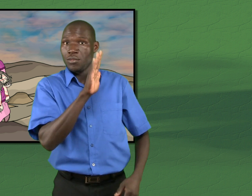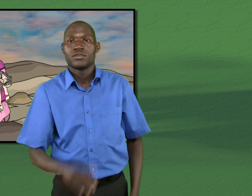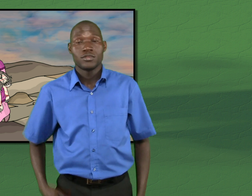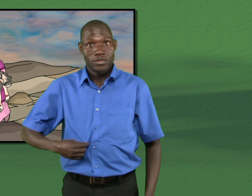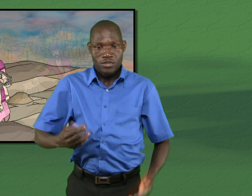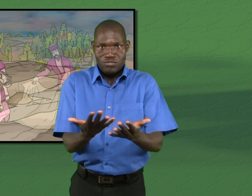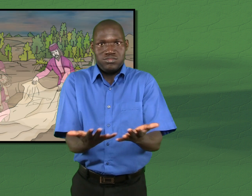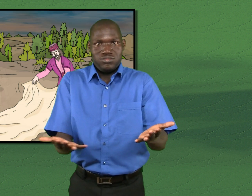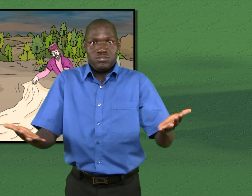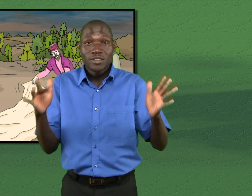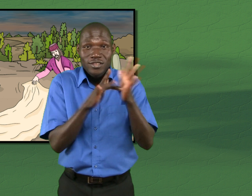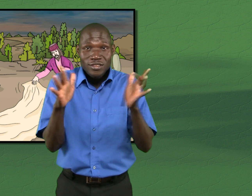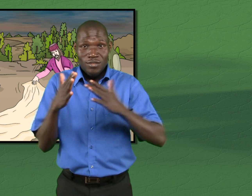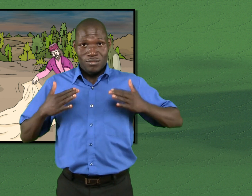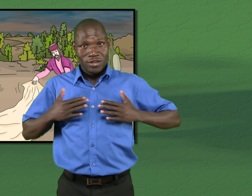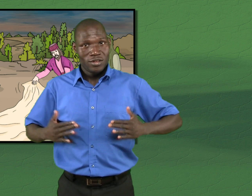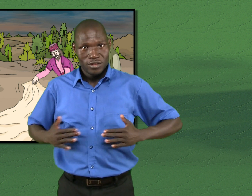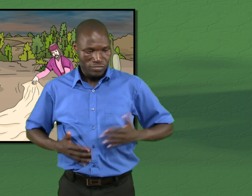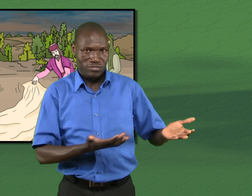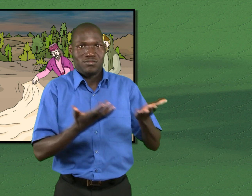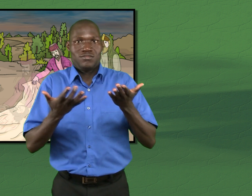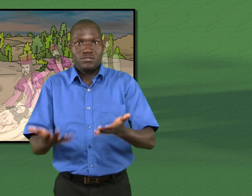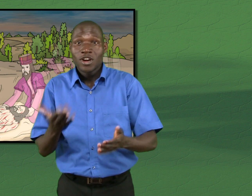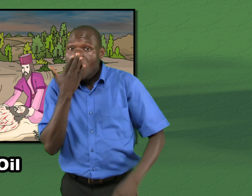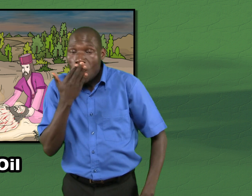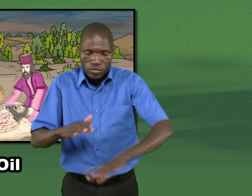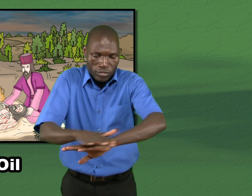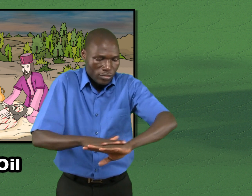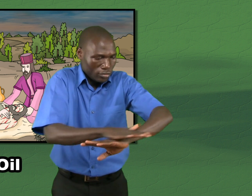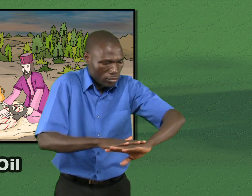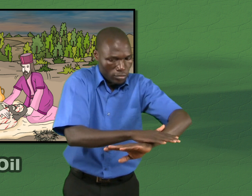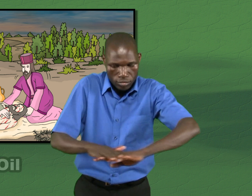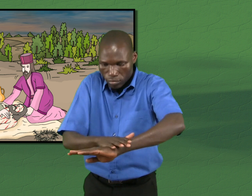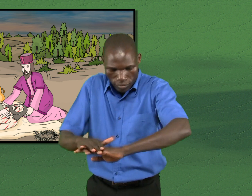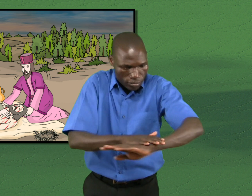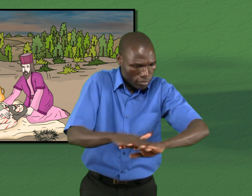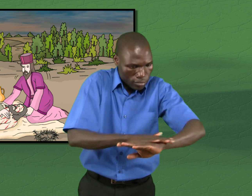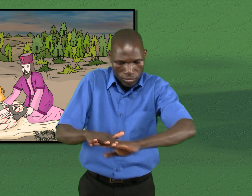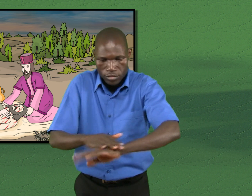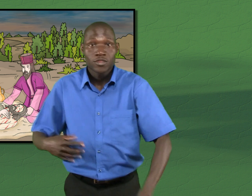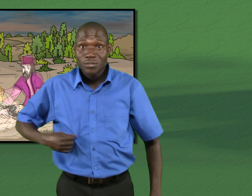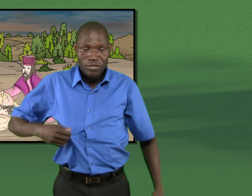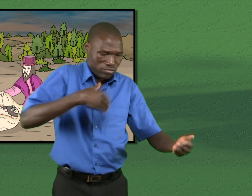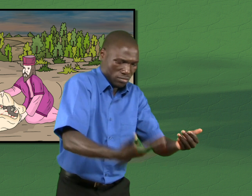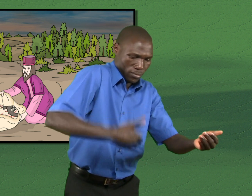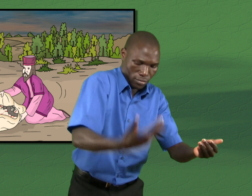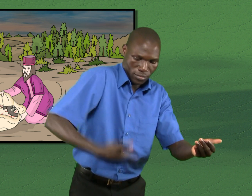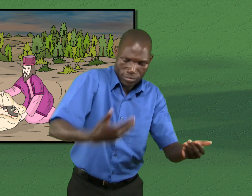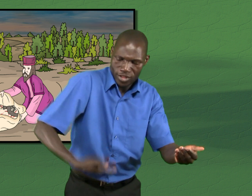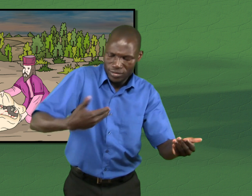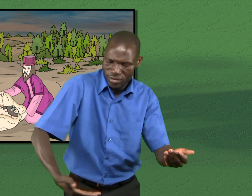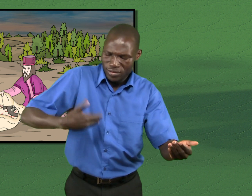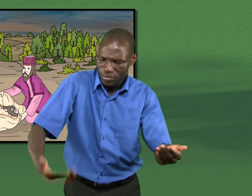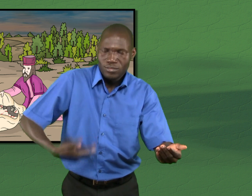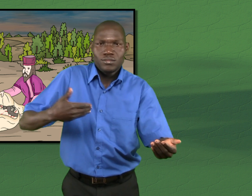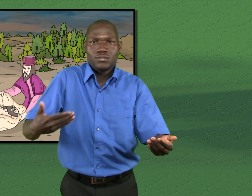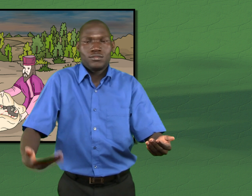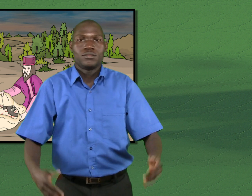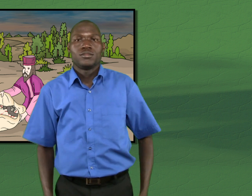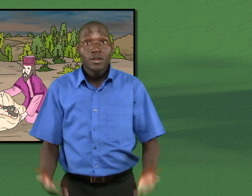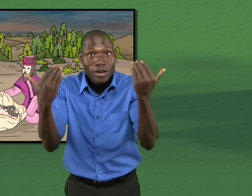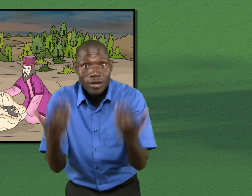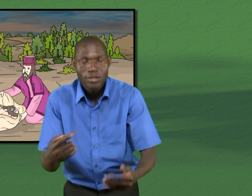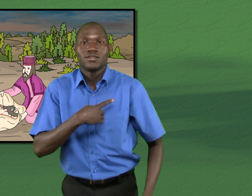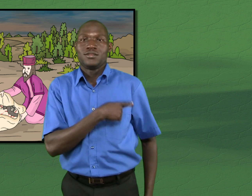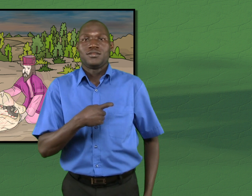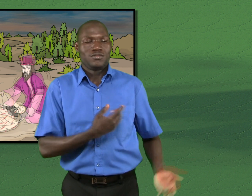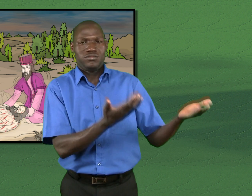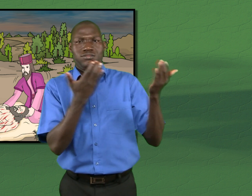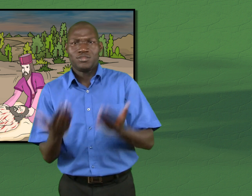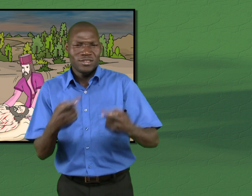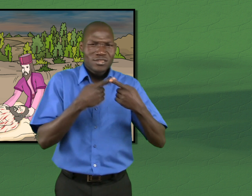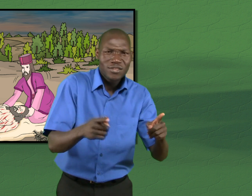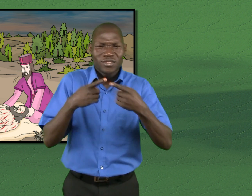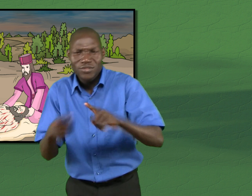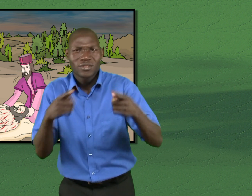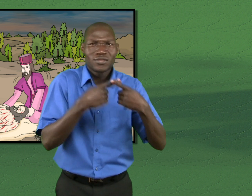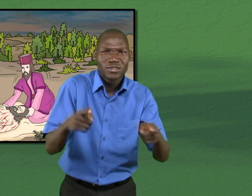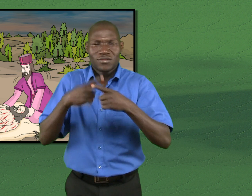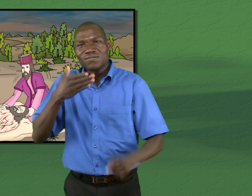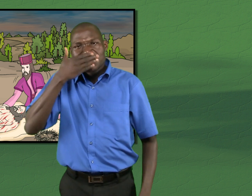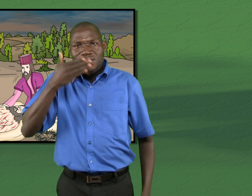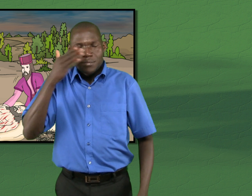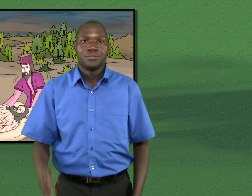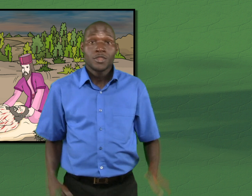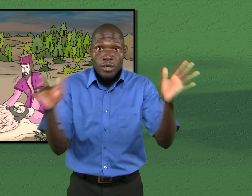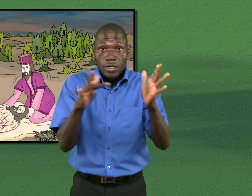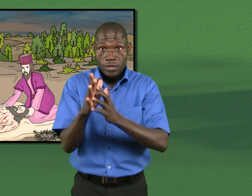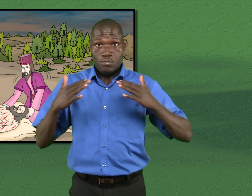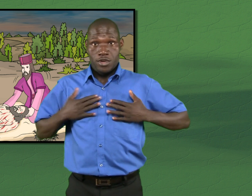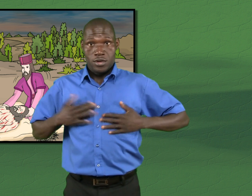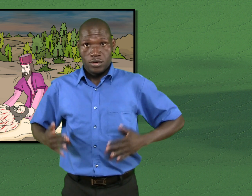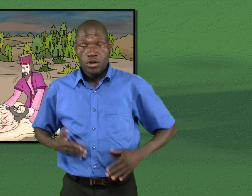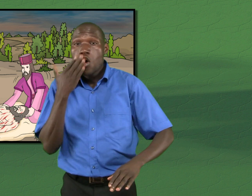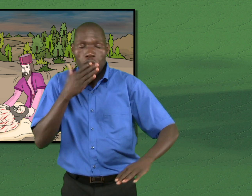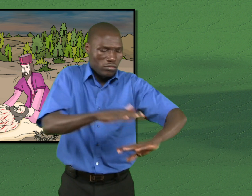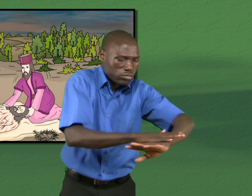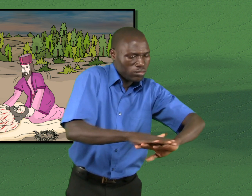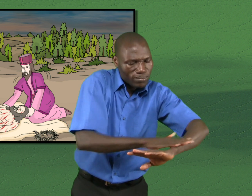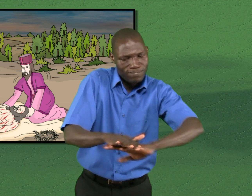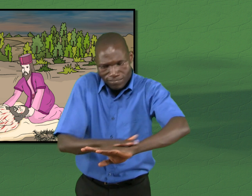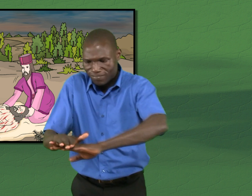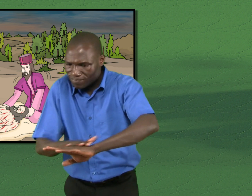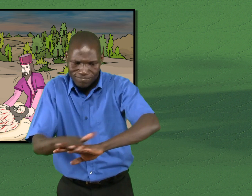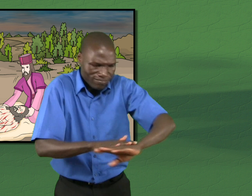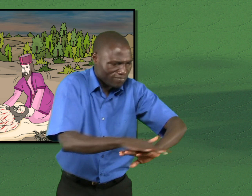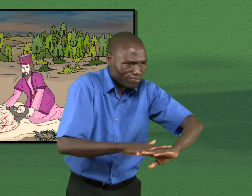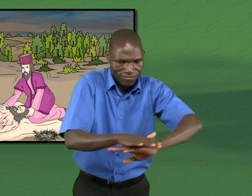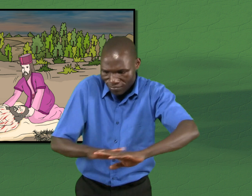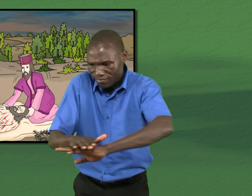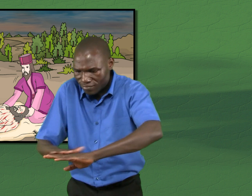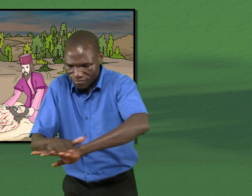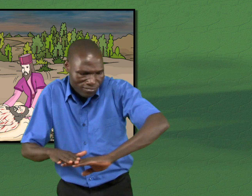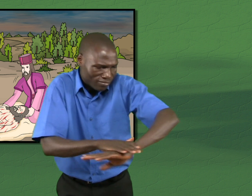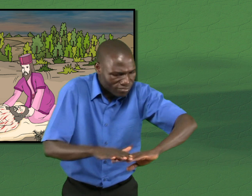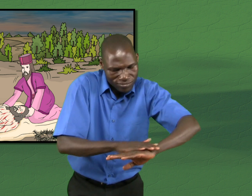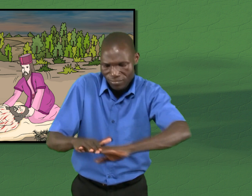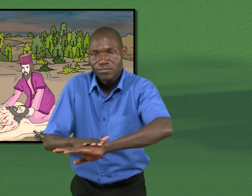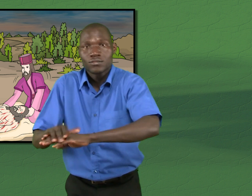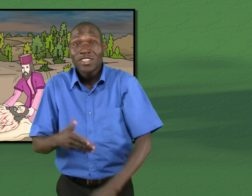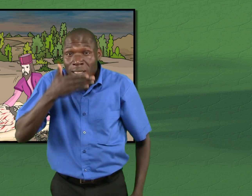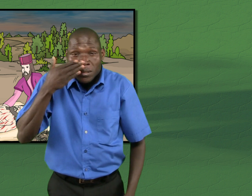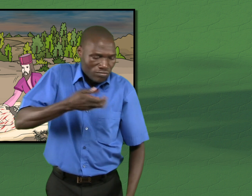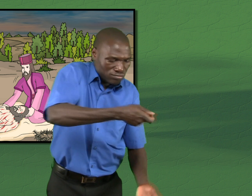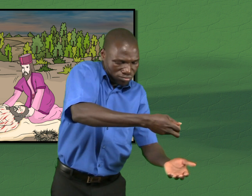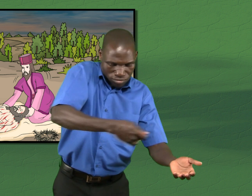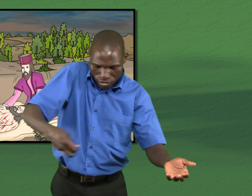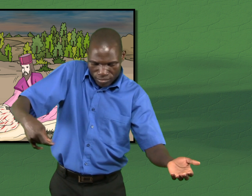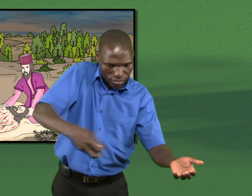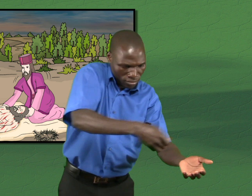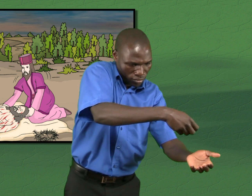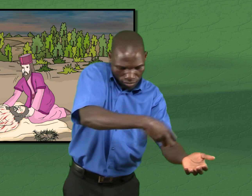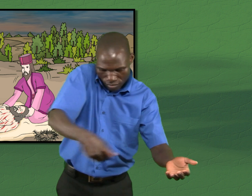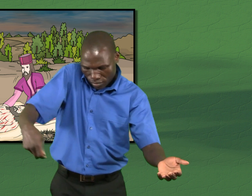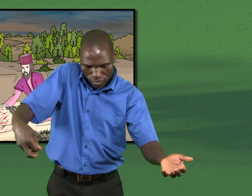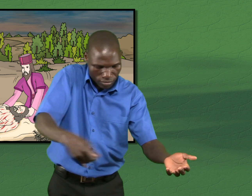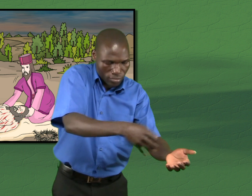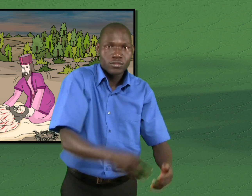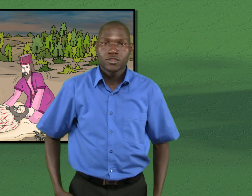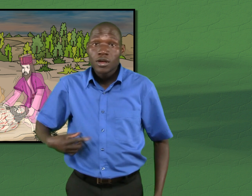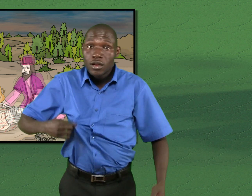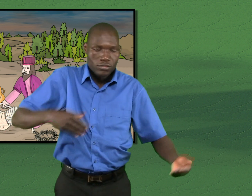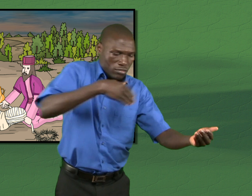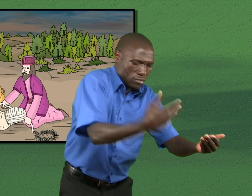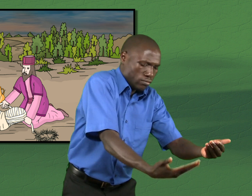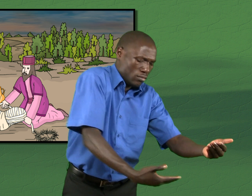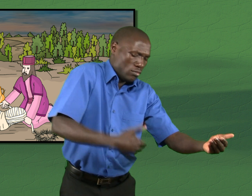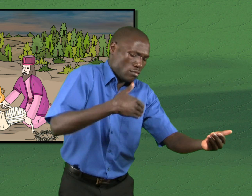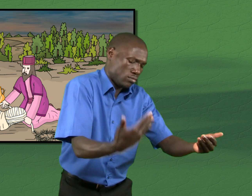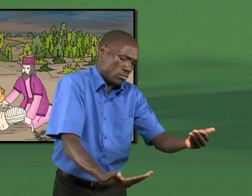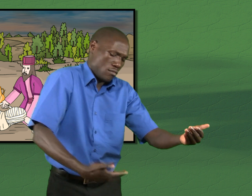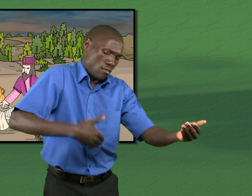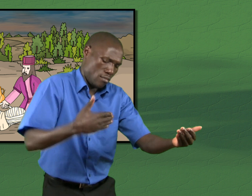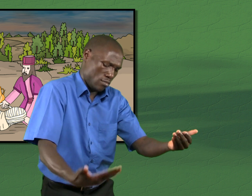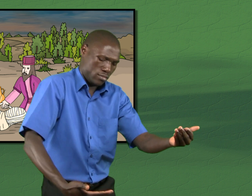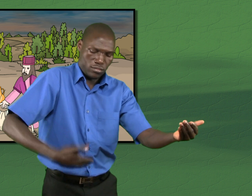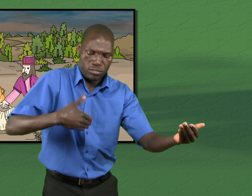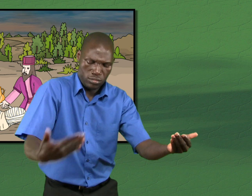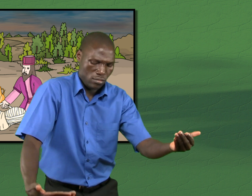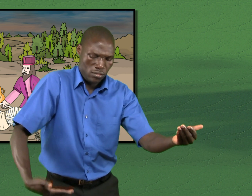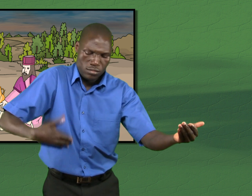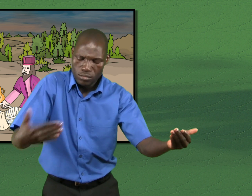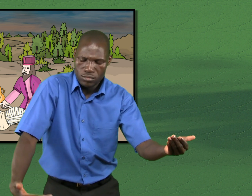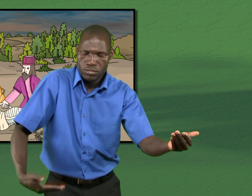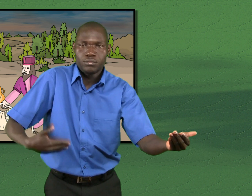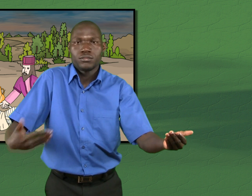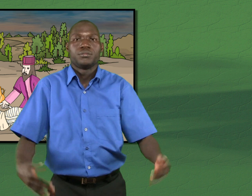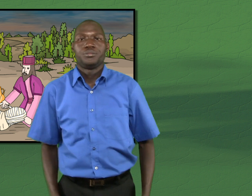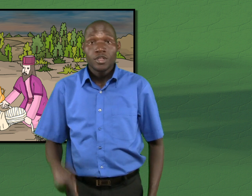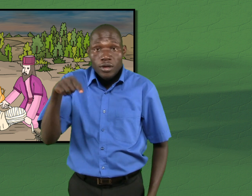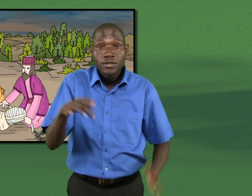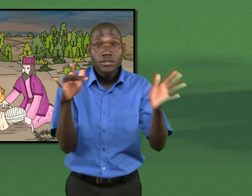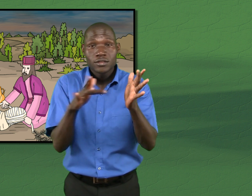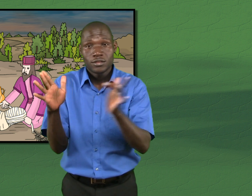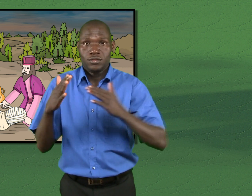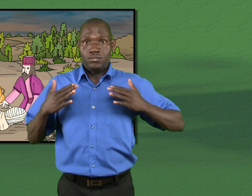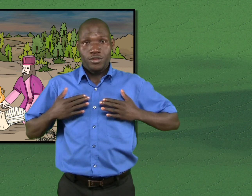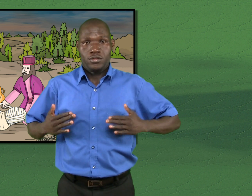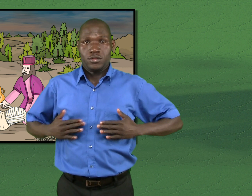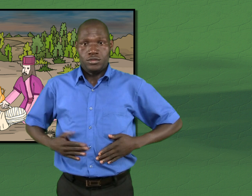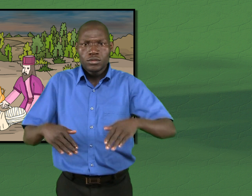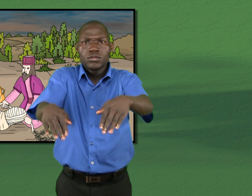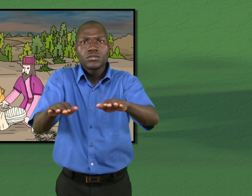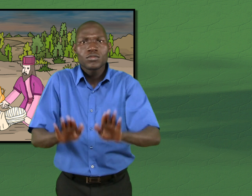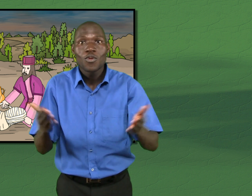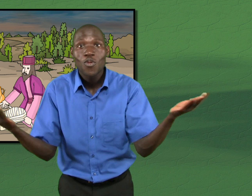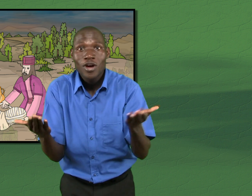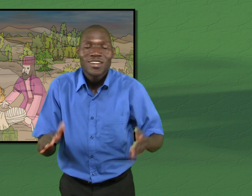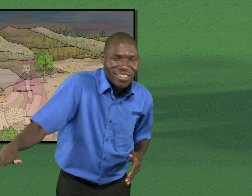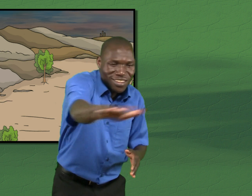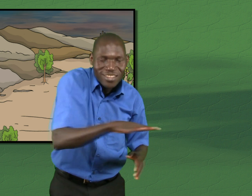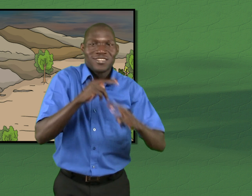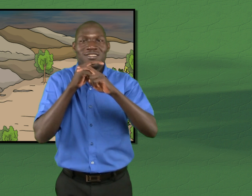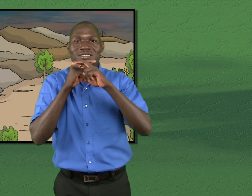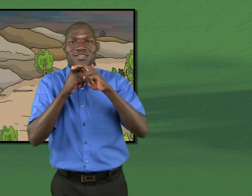So they took the body of Jesus and wrapped it in linen cloths with the spices, according to the Jewish burial custom.